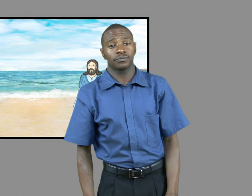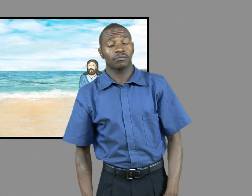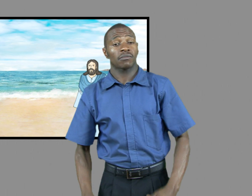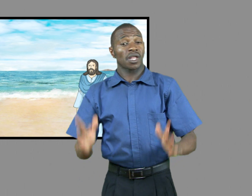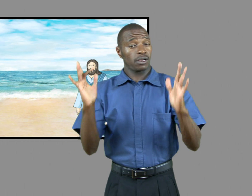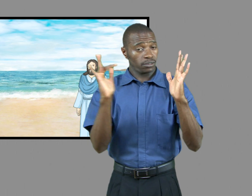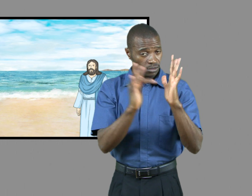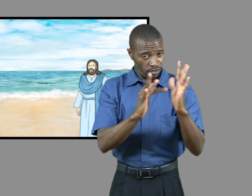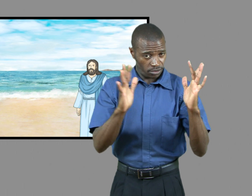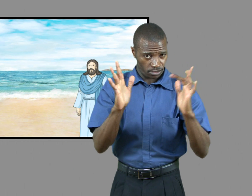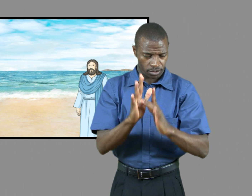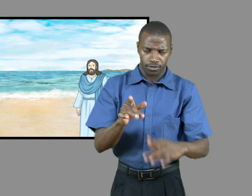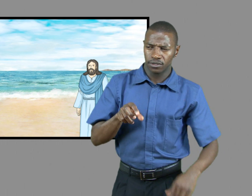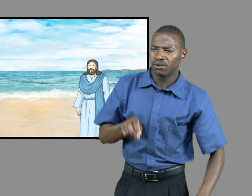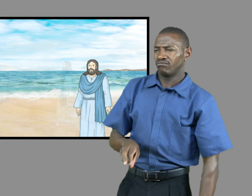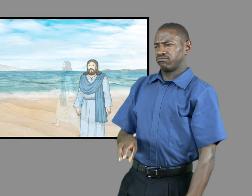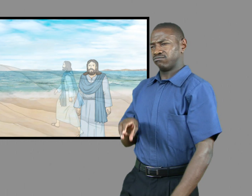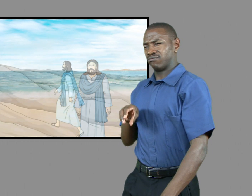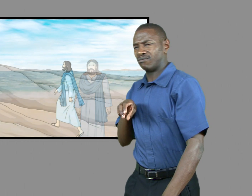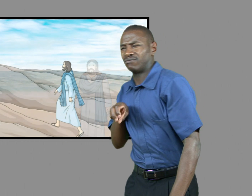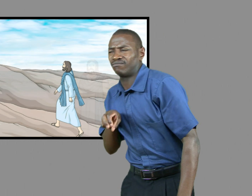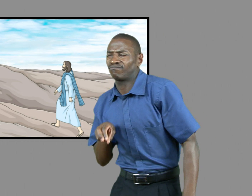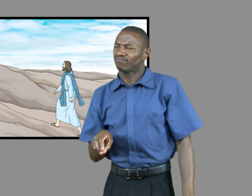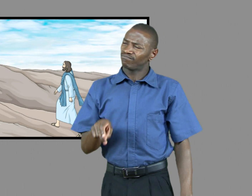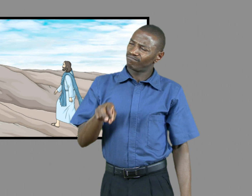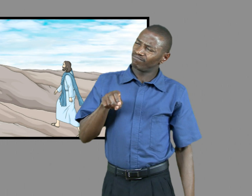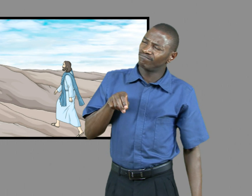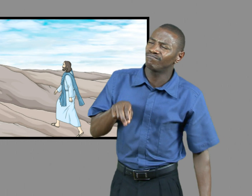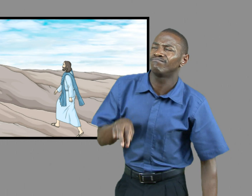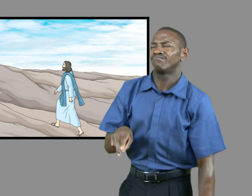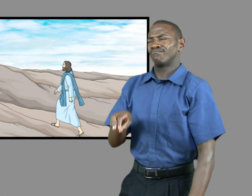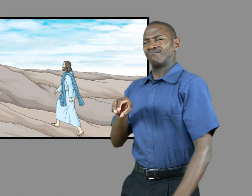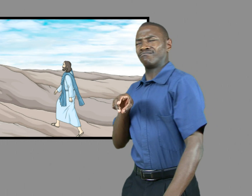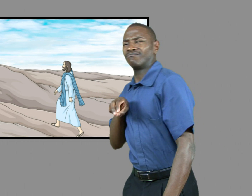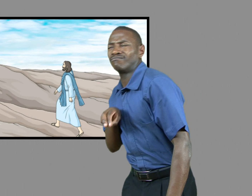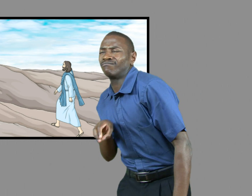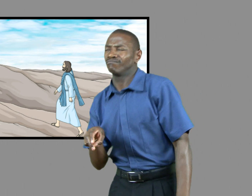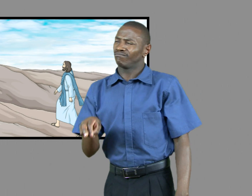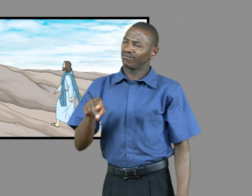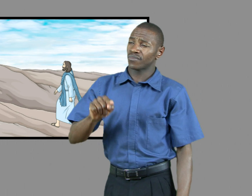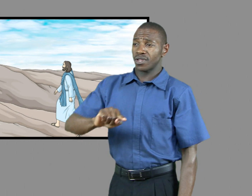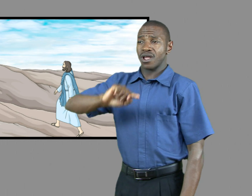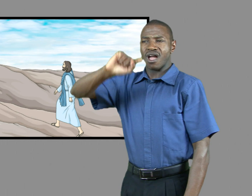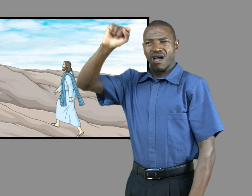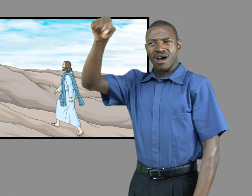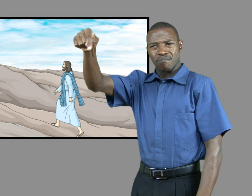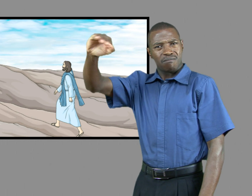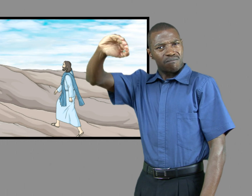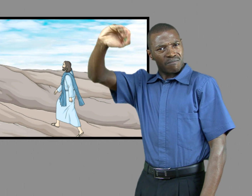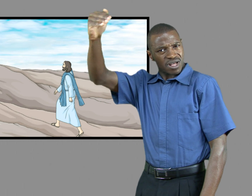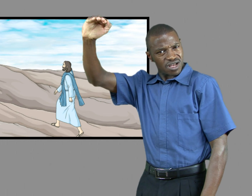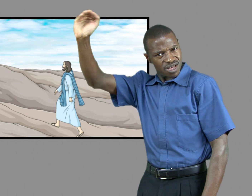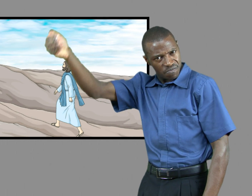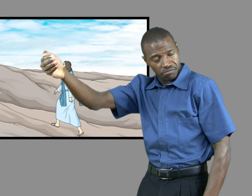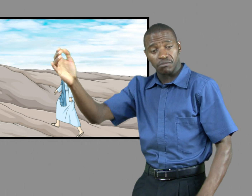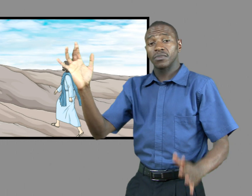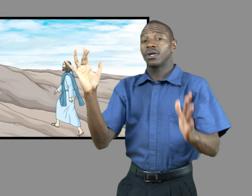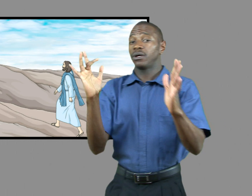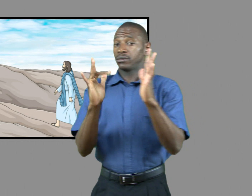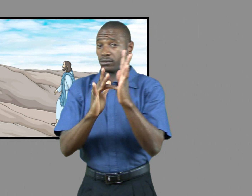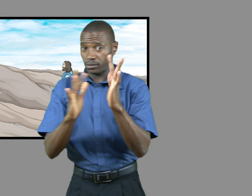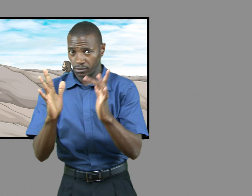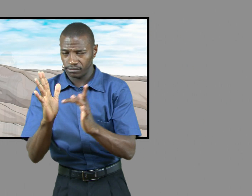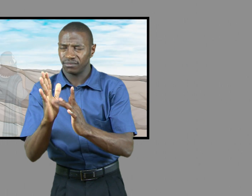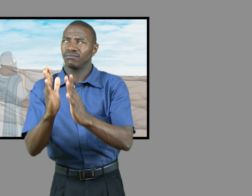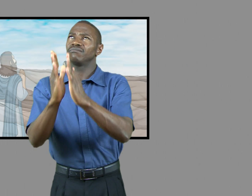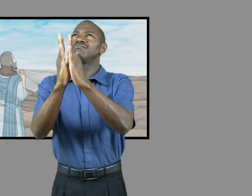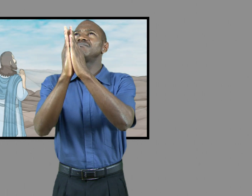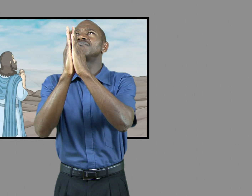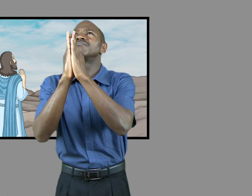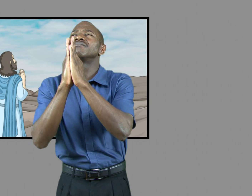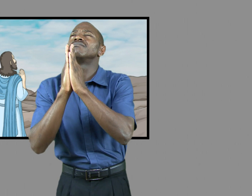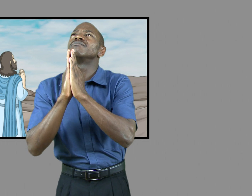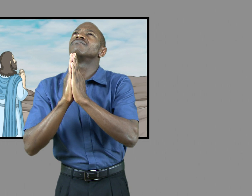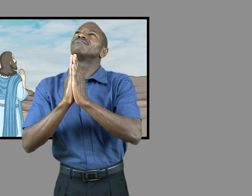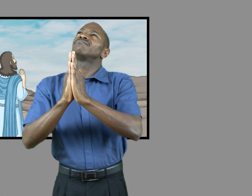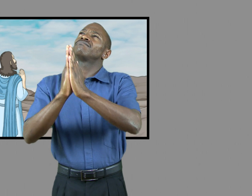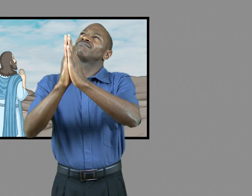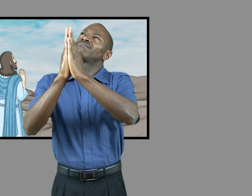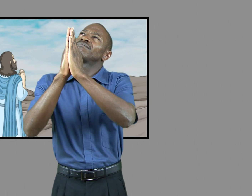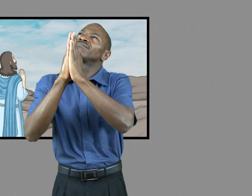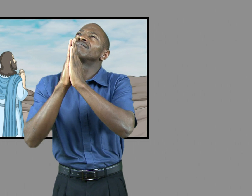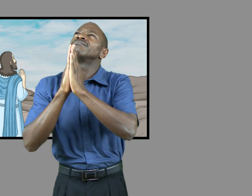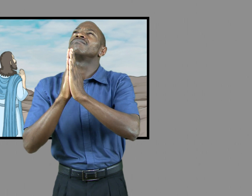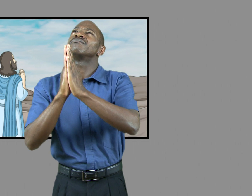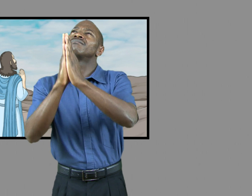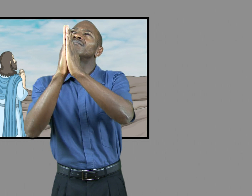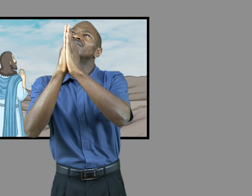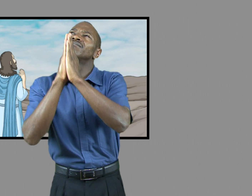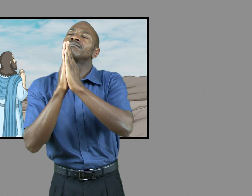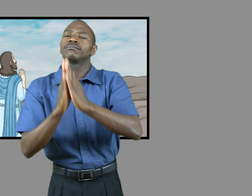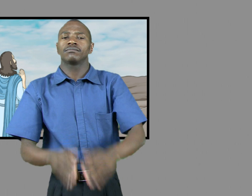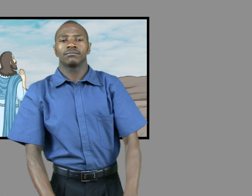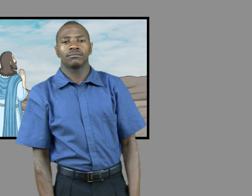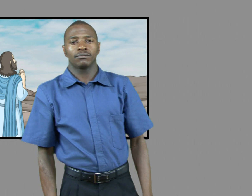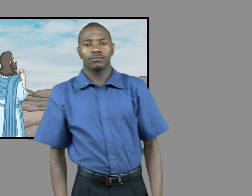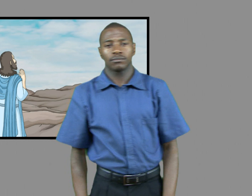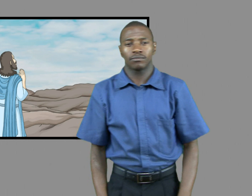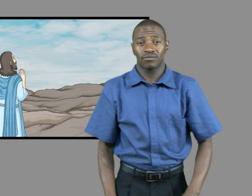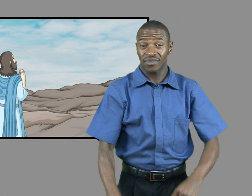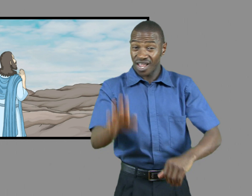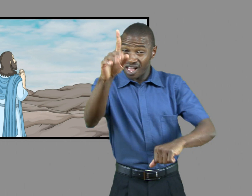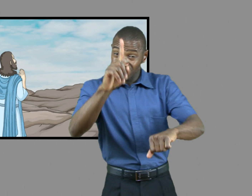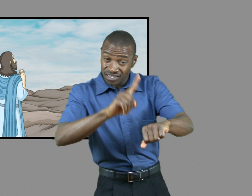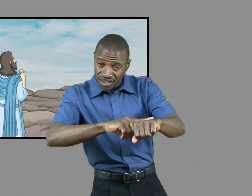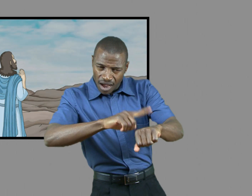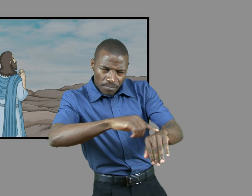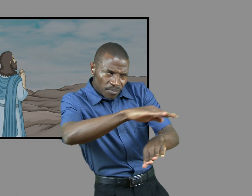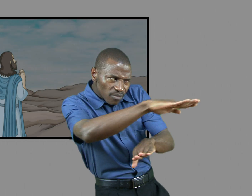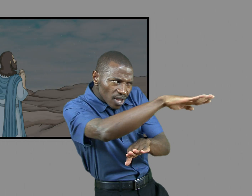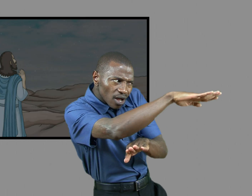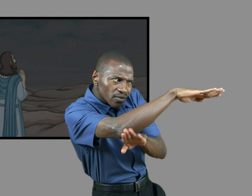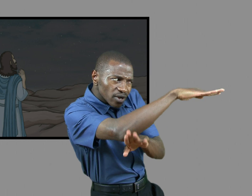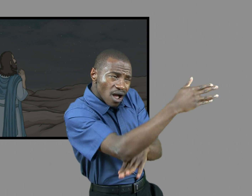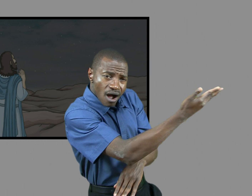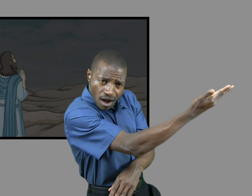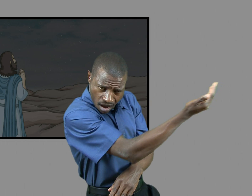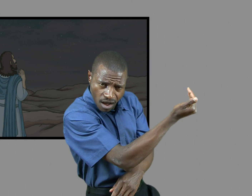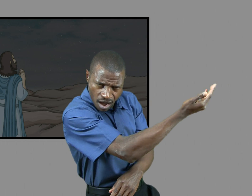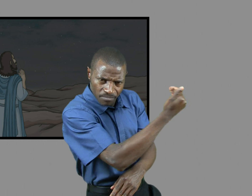After He had sent them away, He went up on the mountain by Himself to pray.